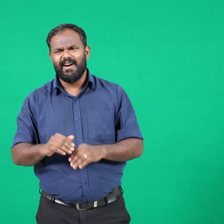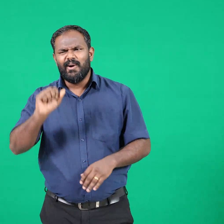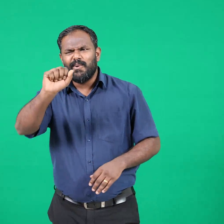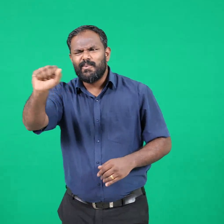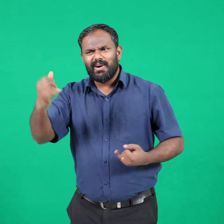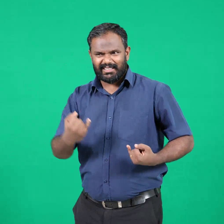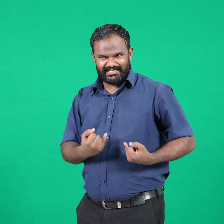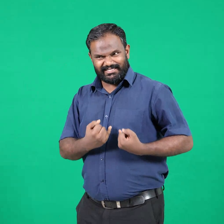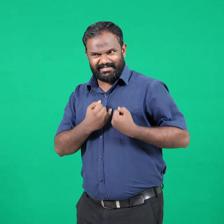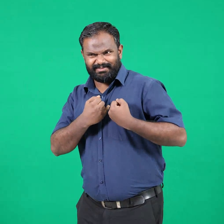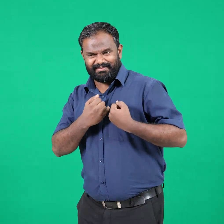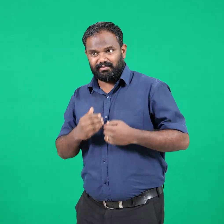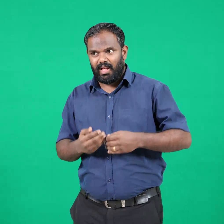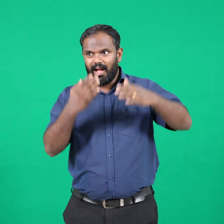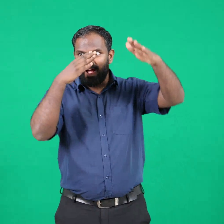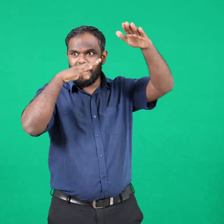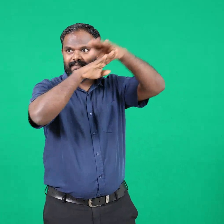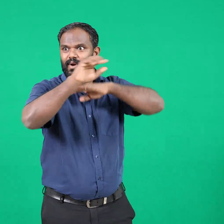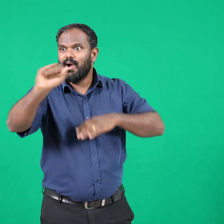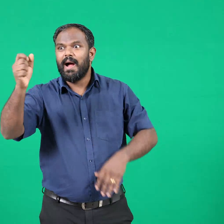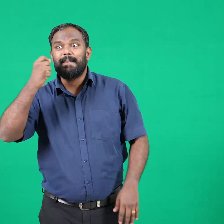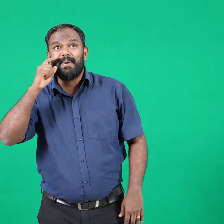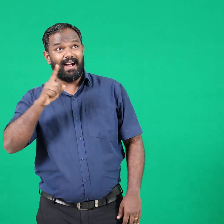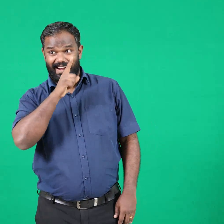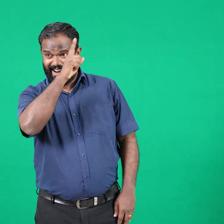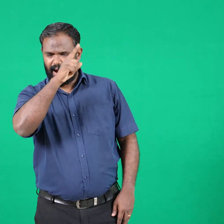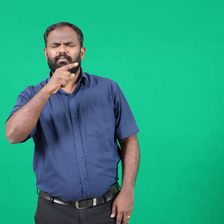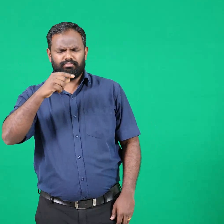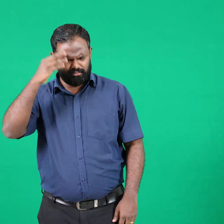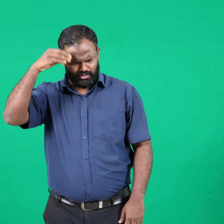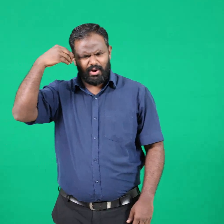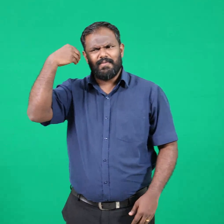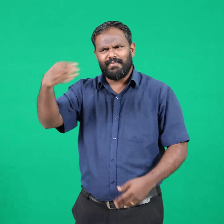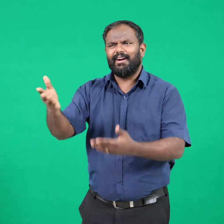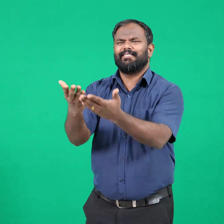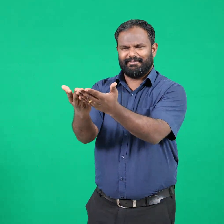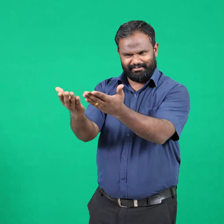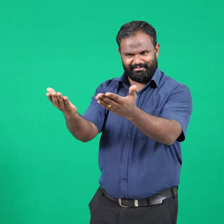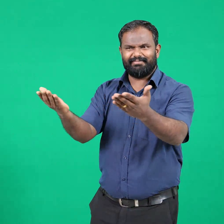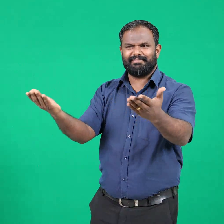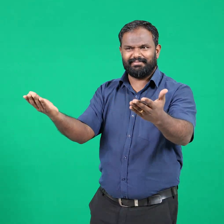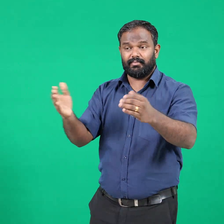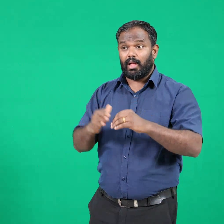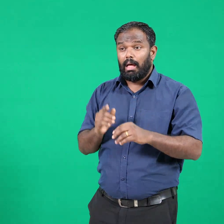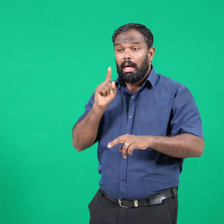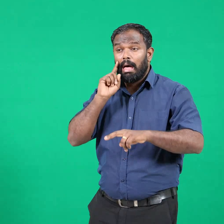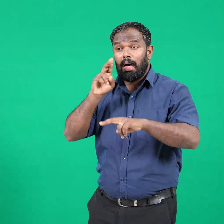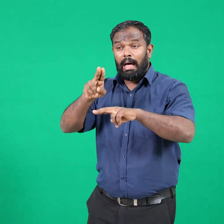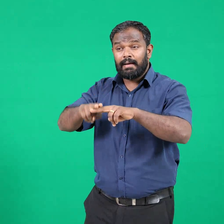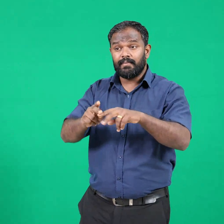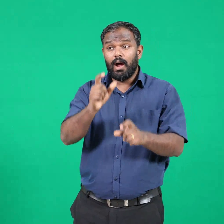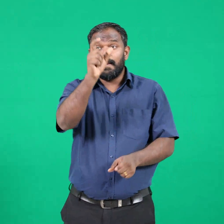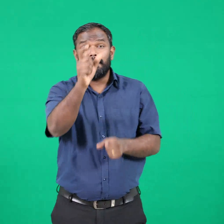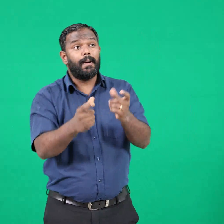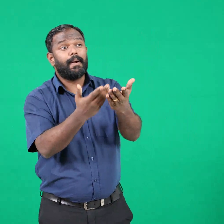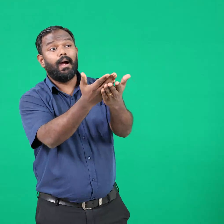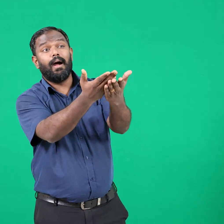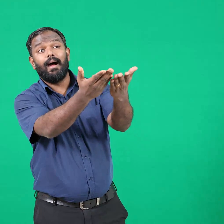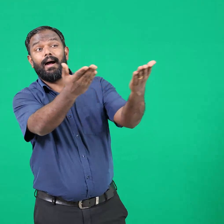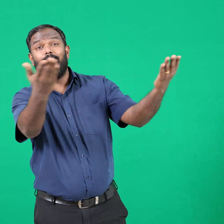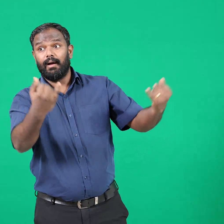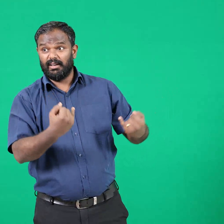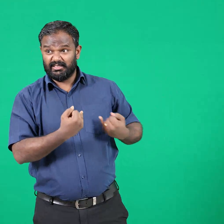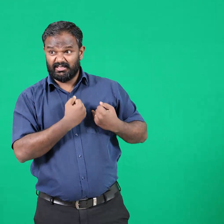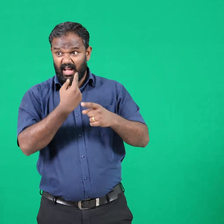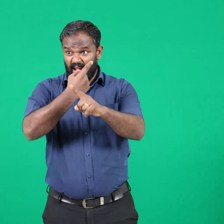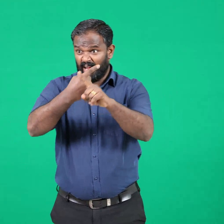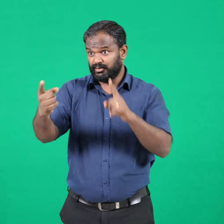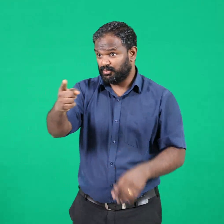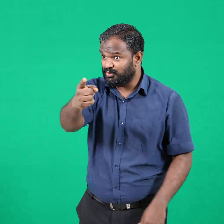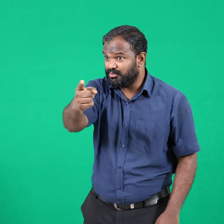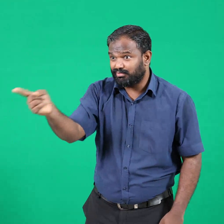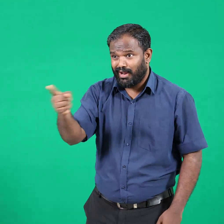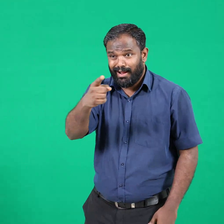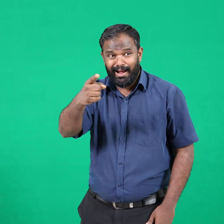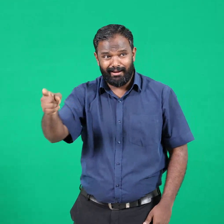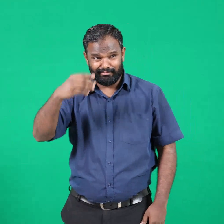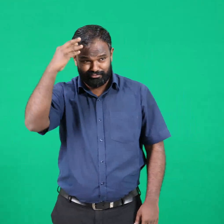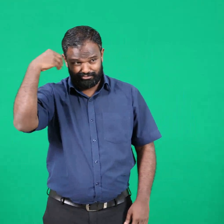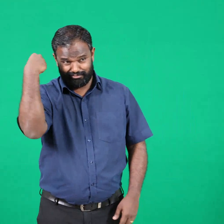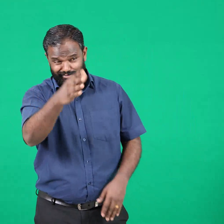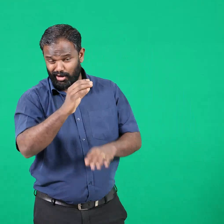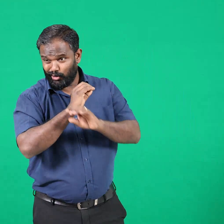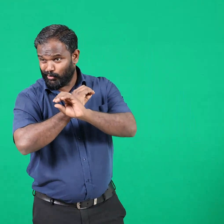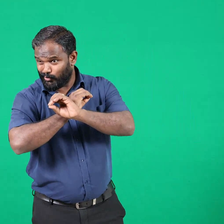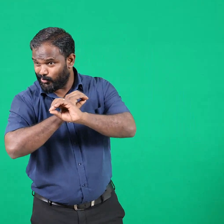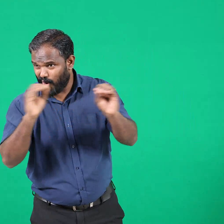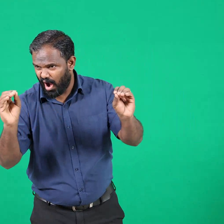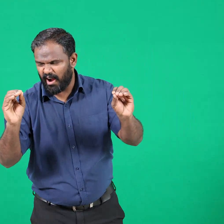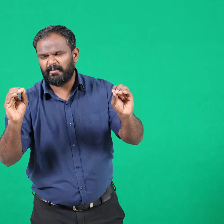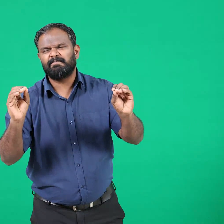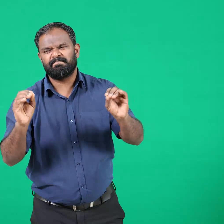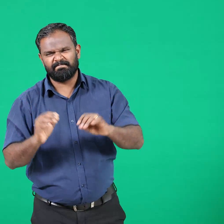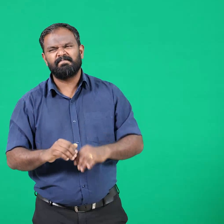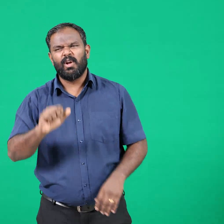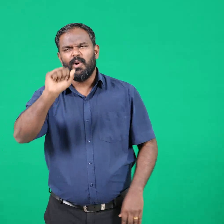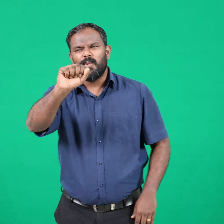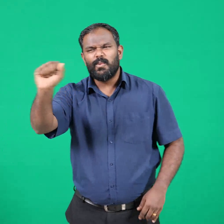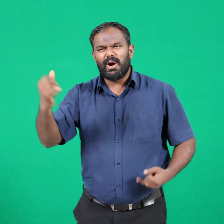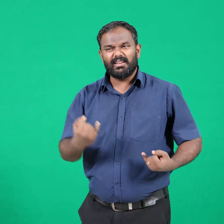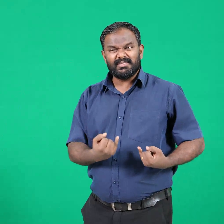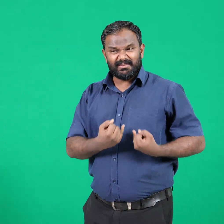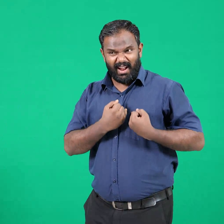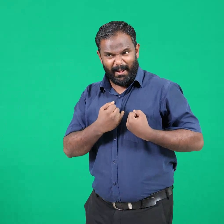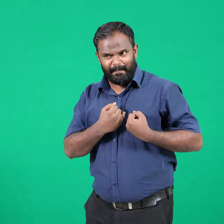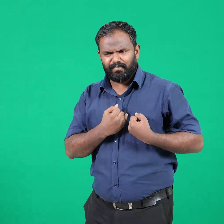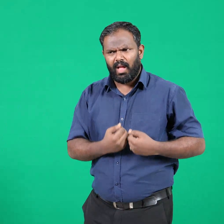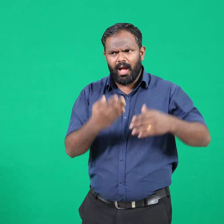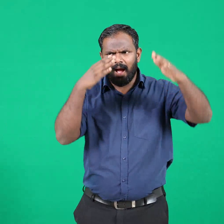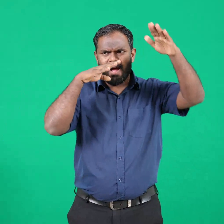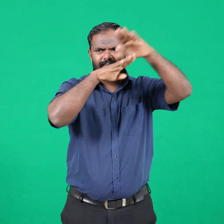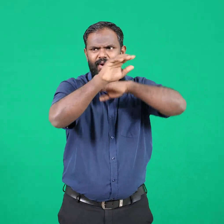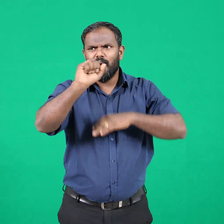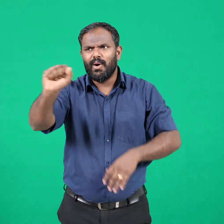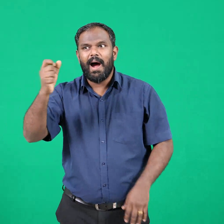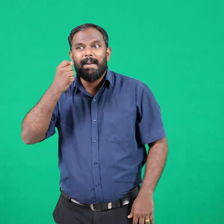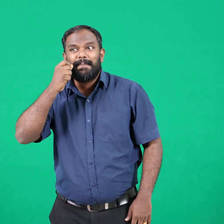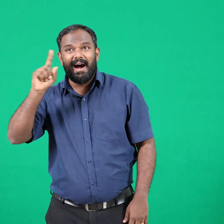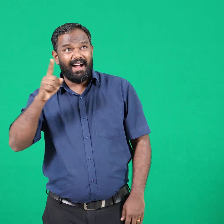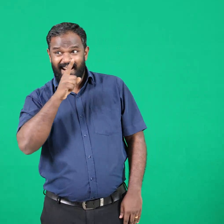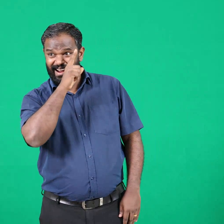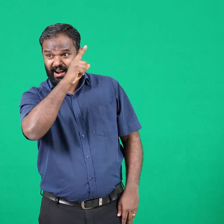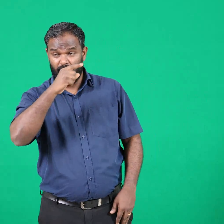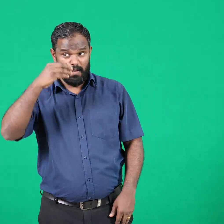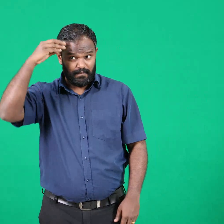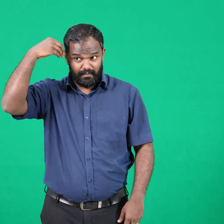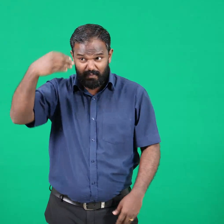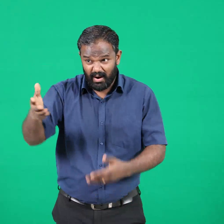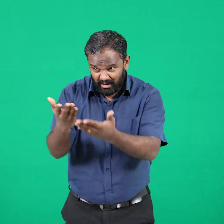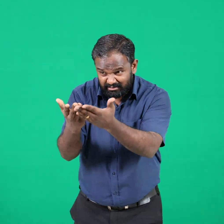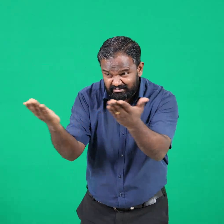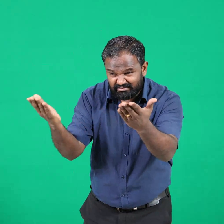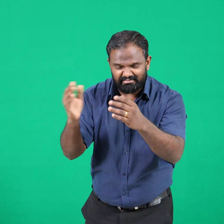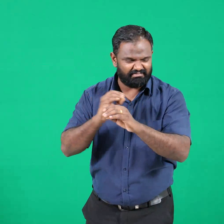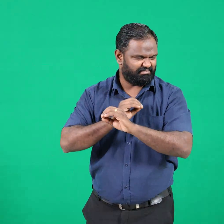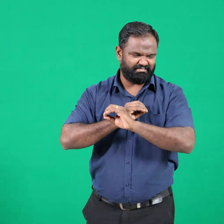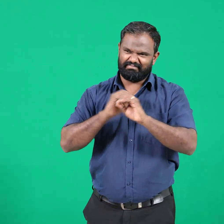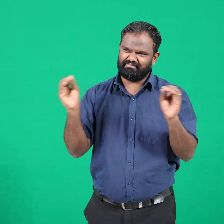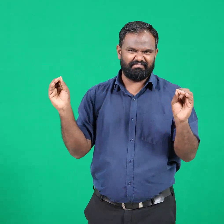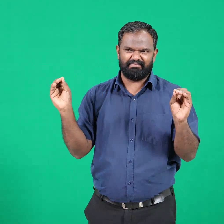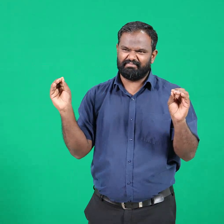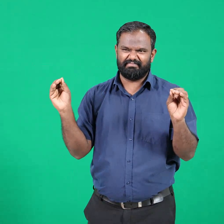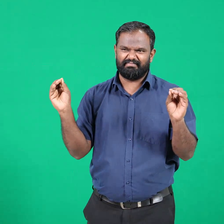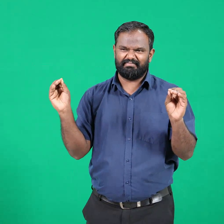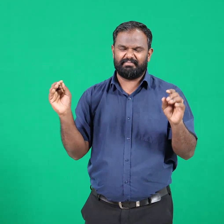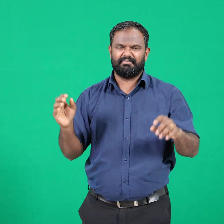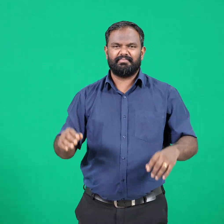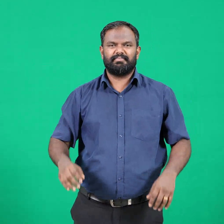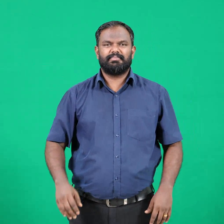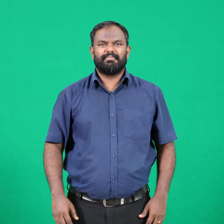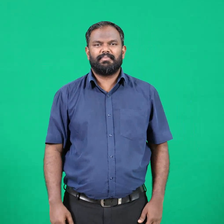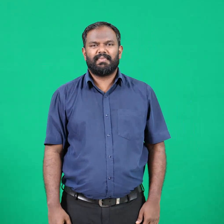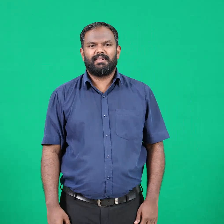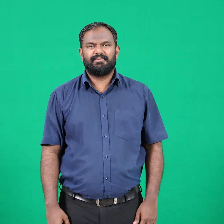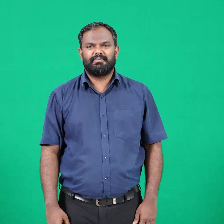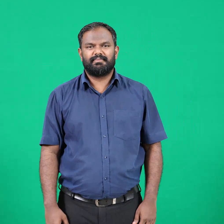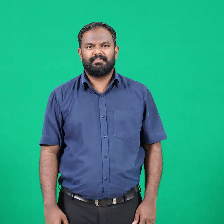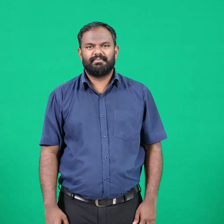But if you do not forgive men their trespasses, neither will your Father forgive yours.